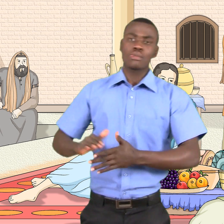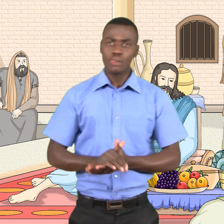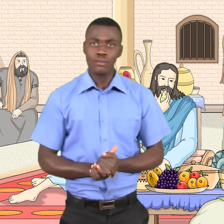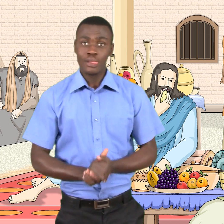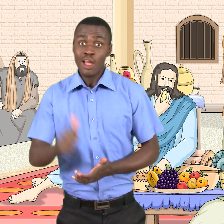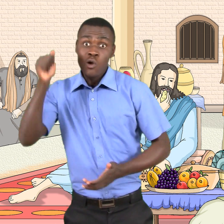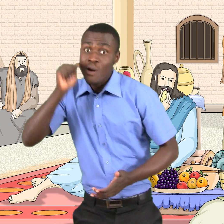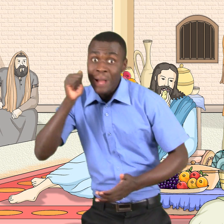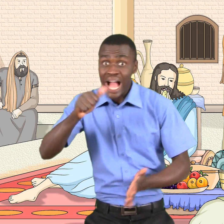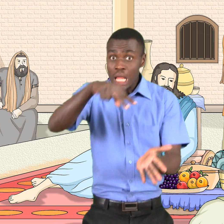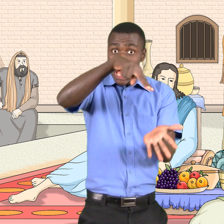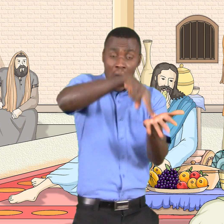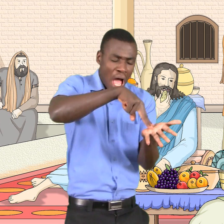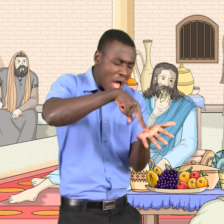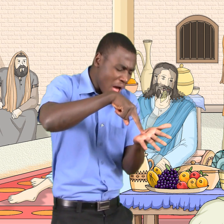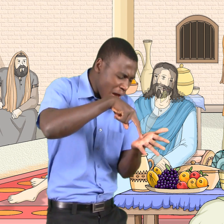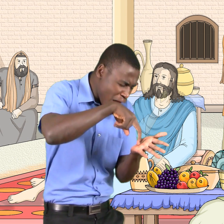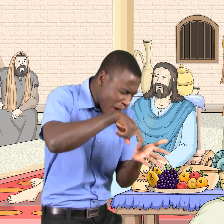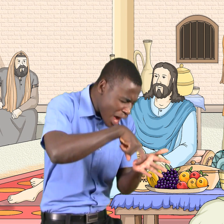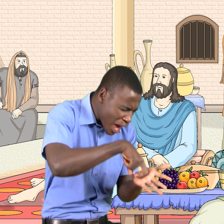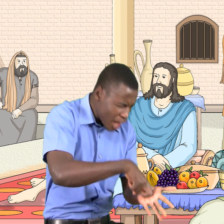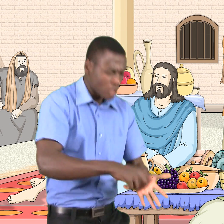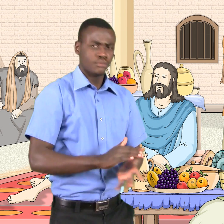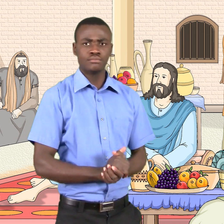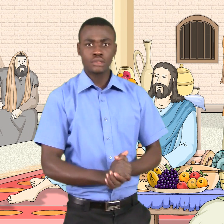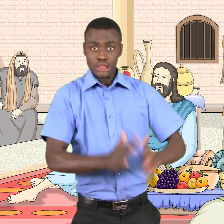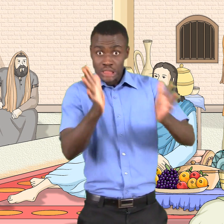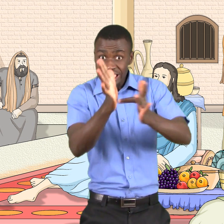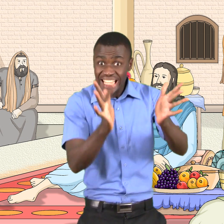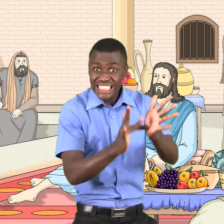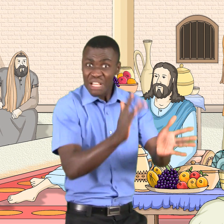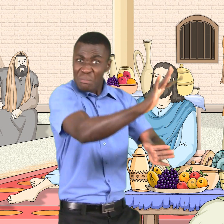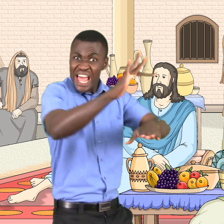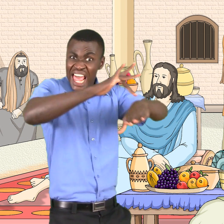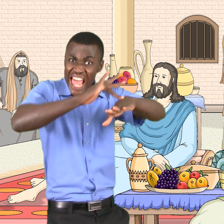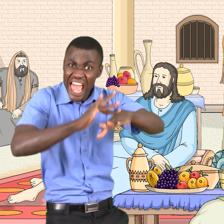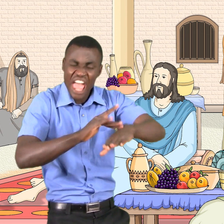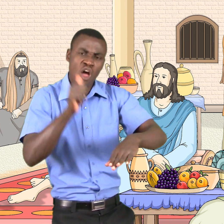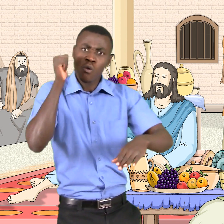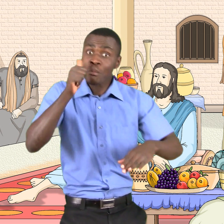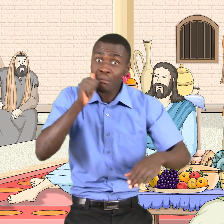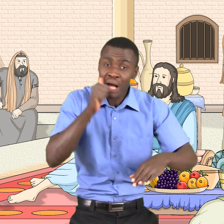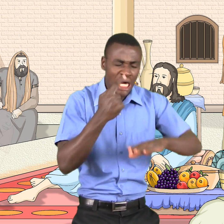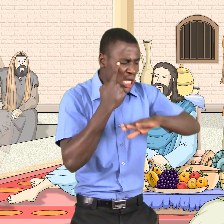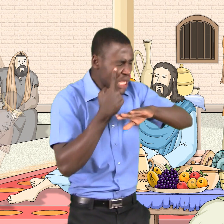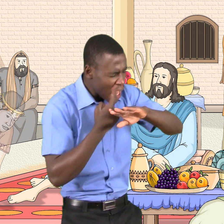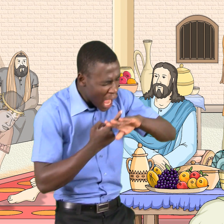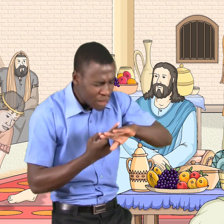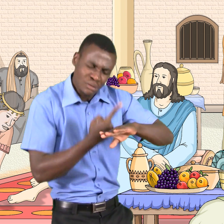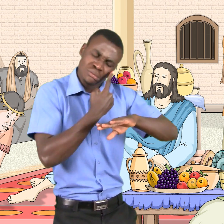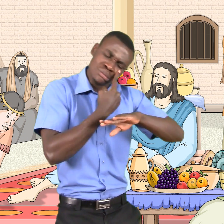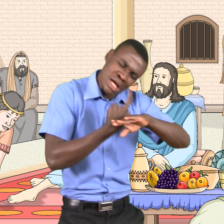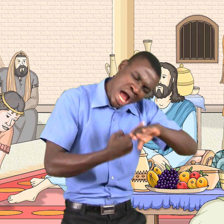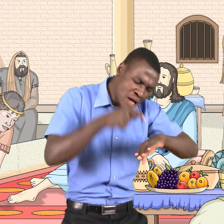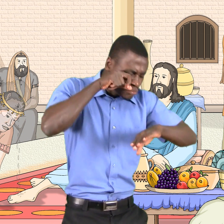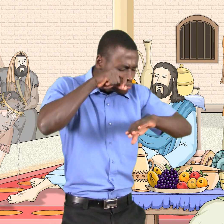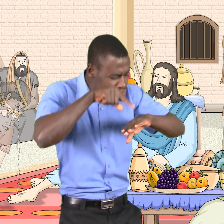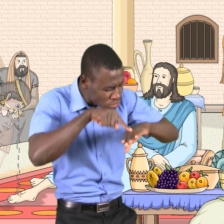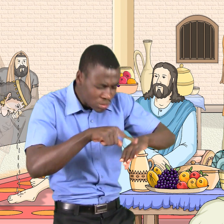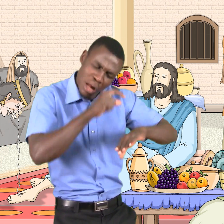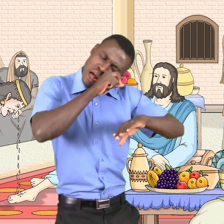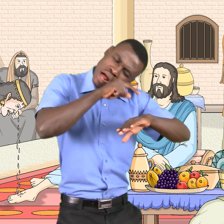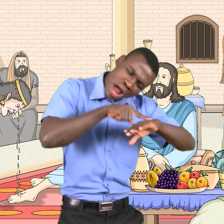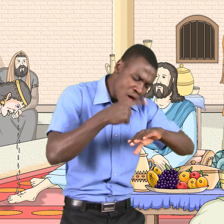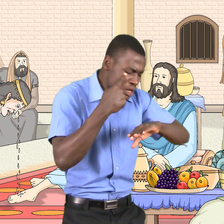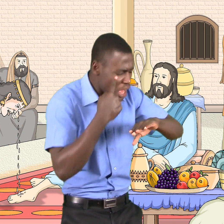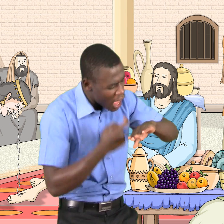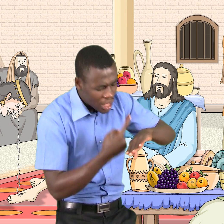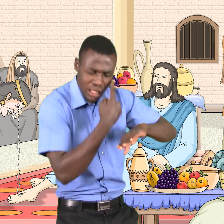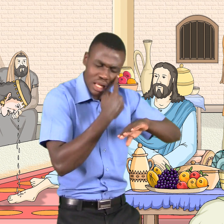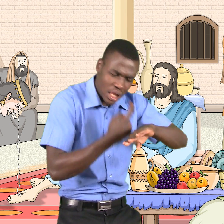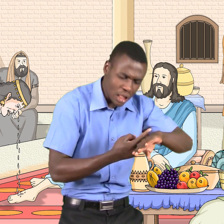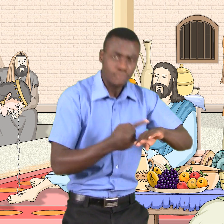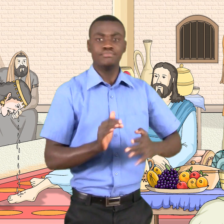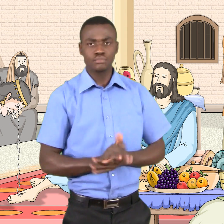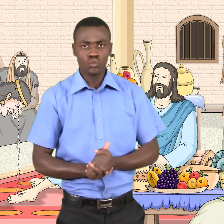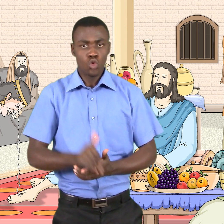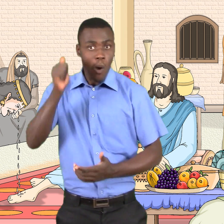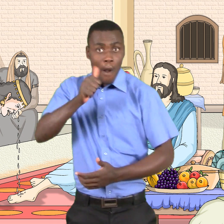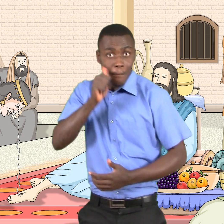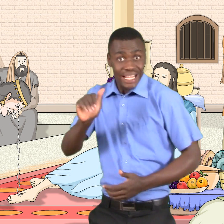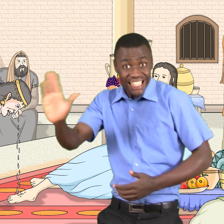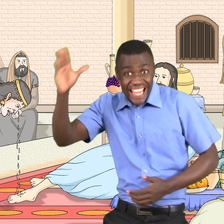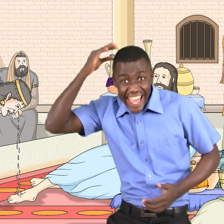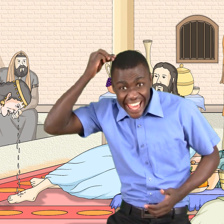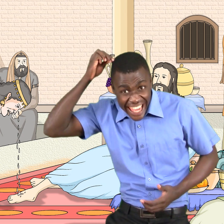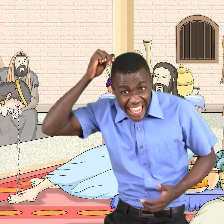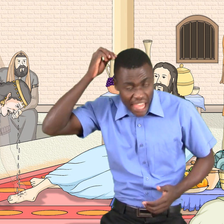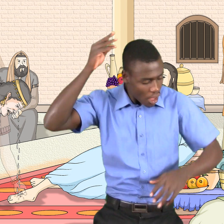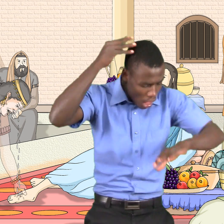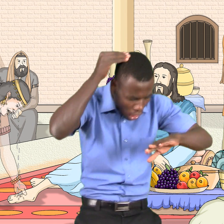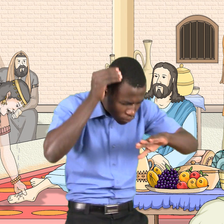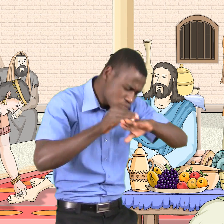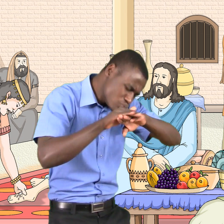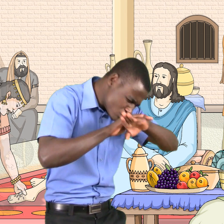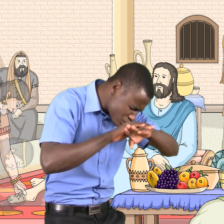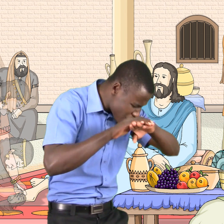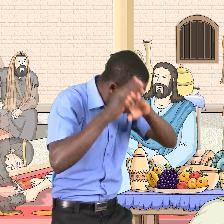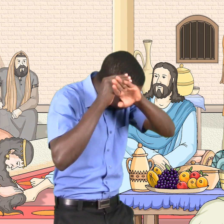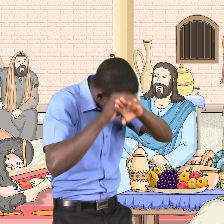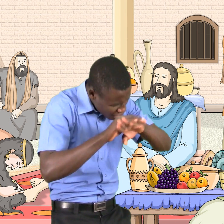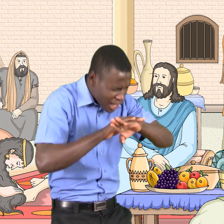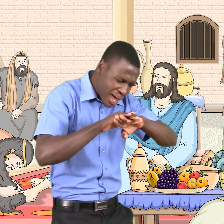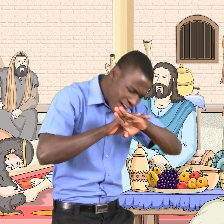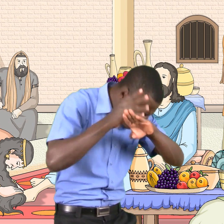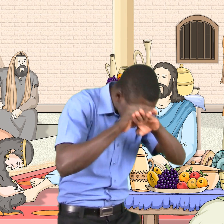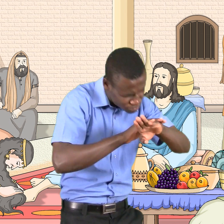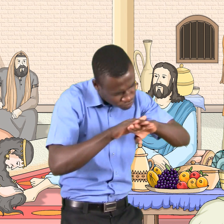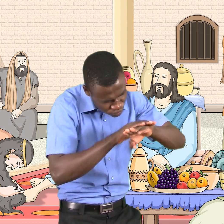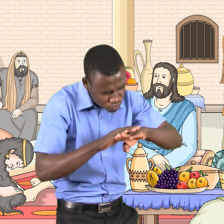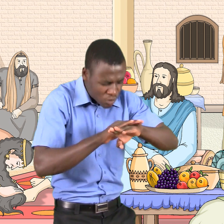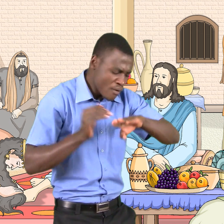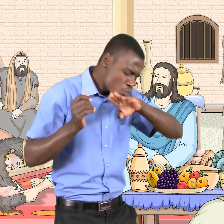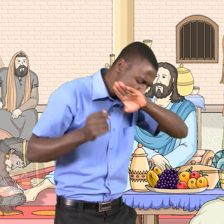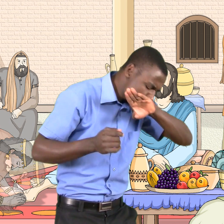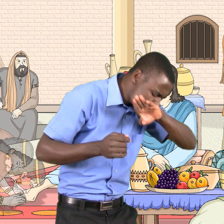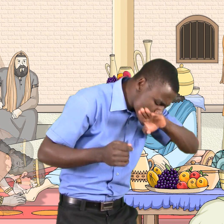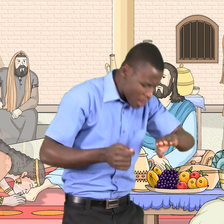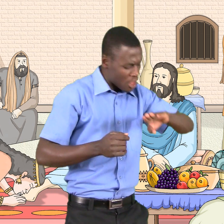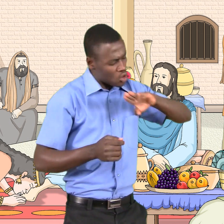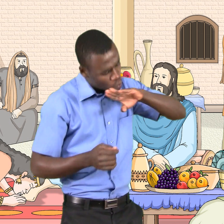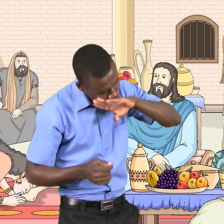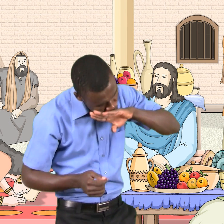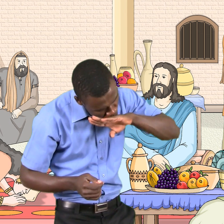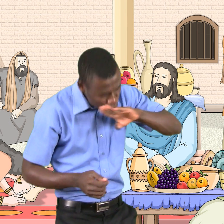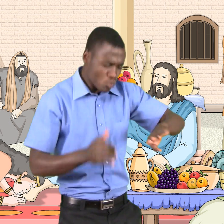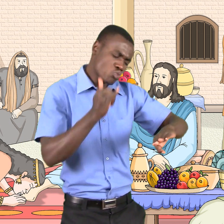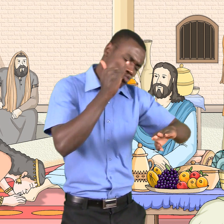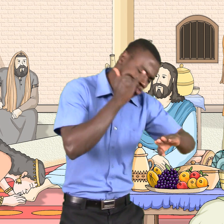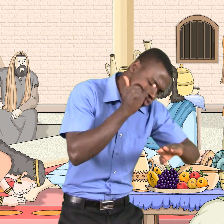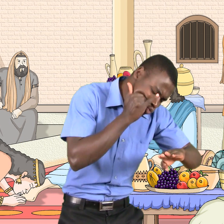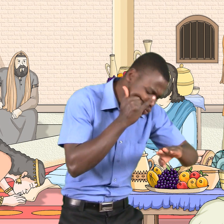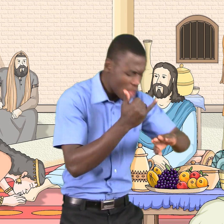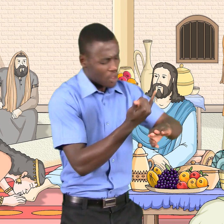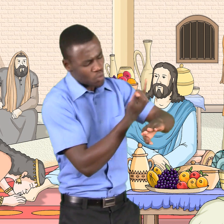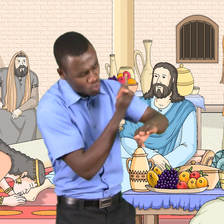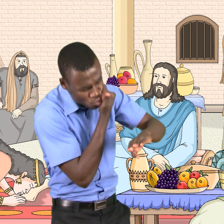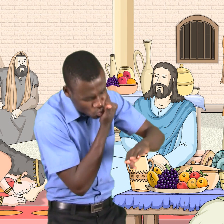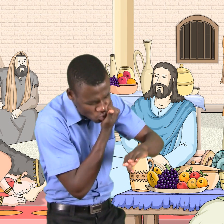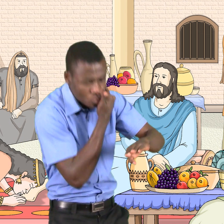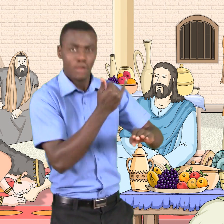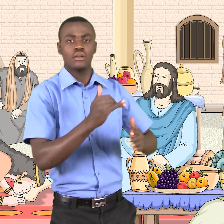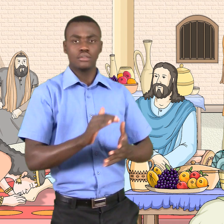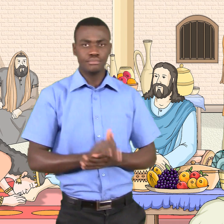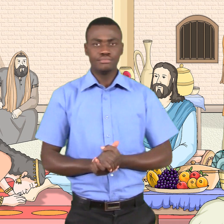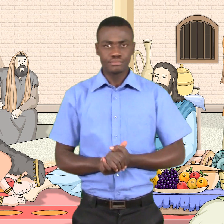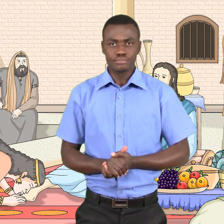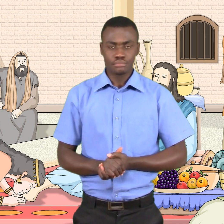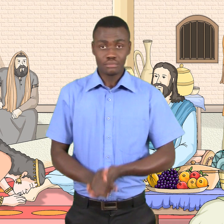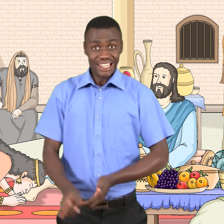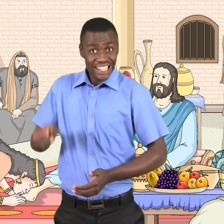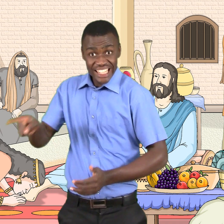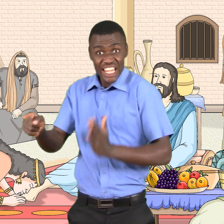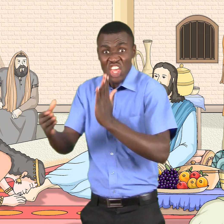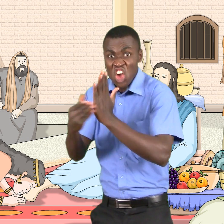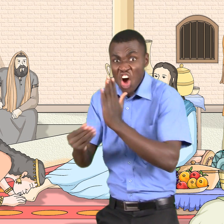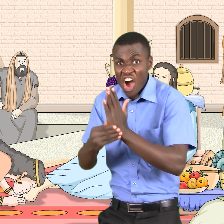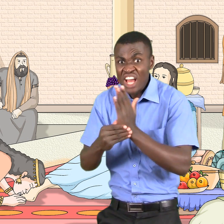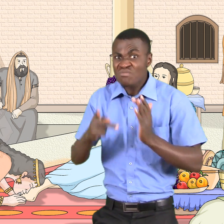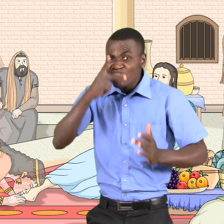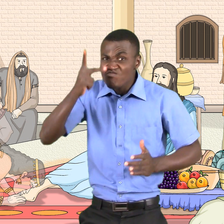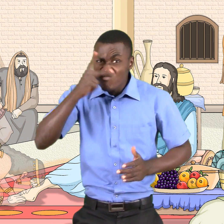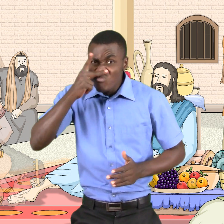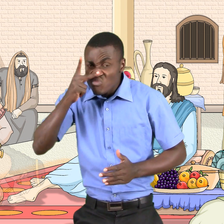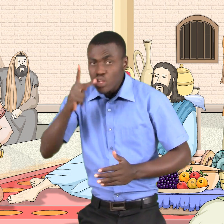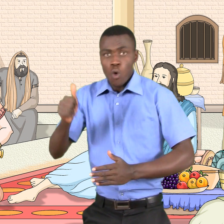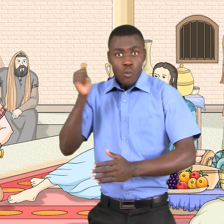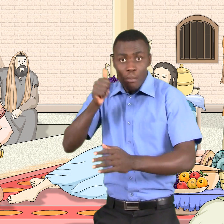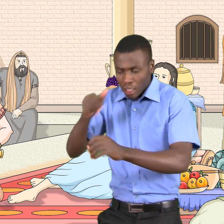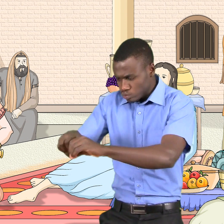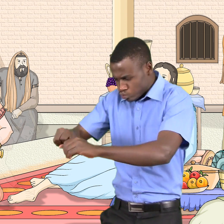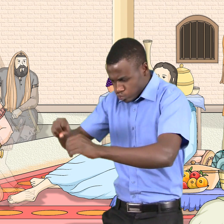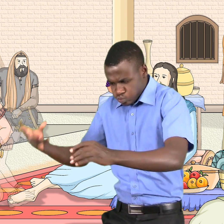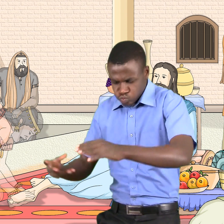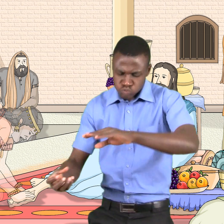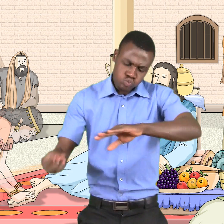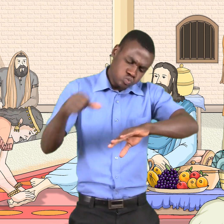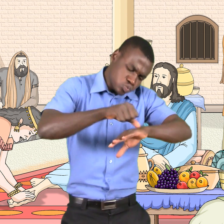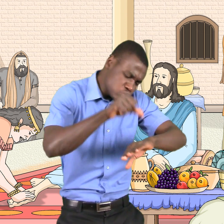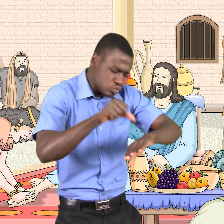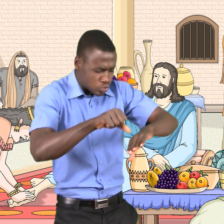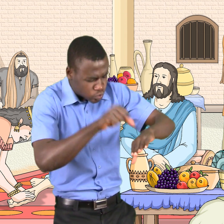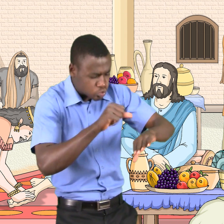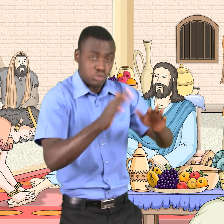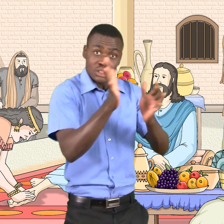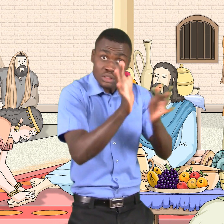As she stood behind Him at His feet weeping, she began to wet His feet with her tears and wipe them with her hair.